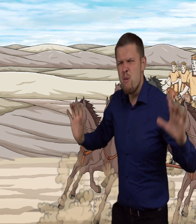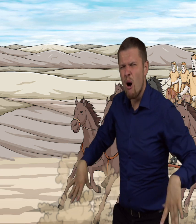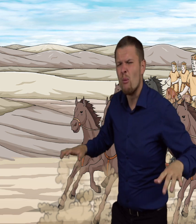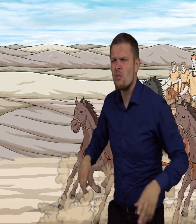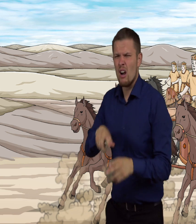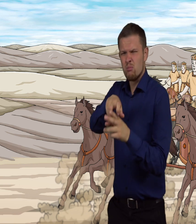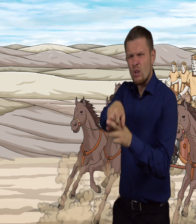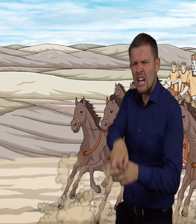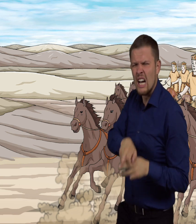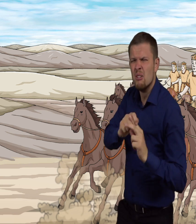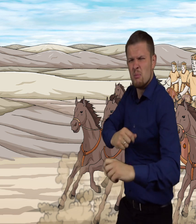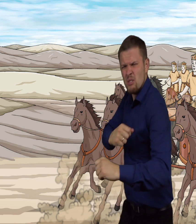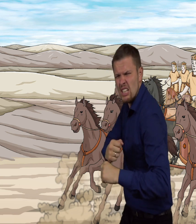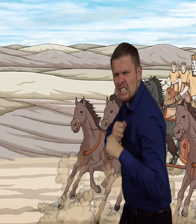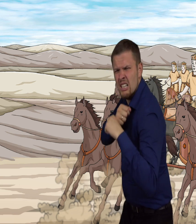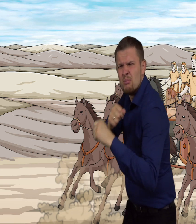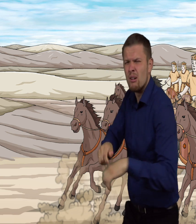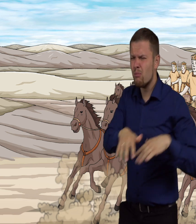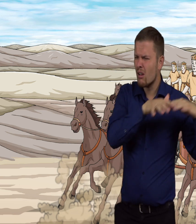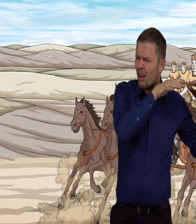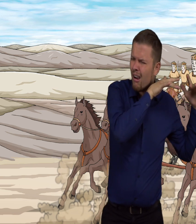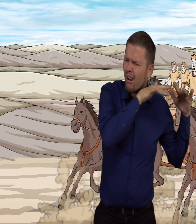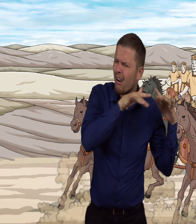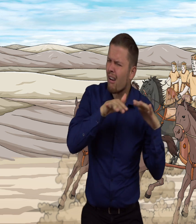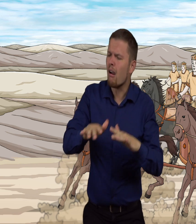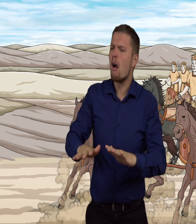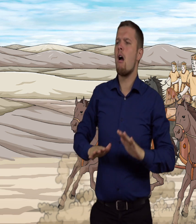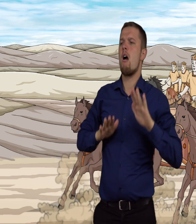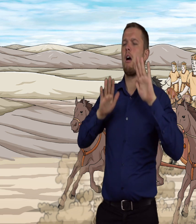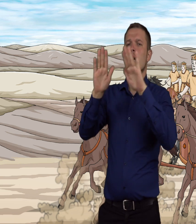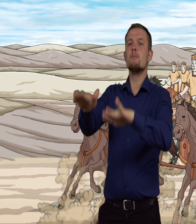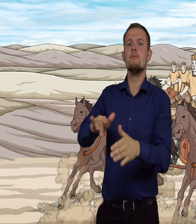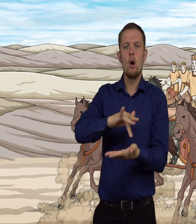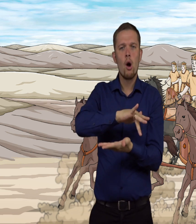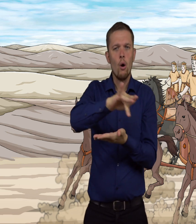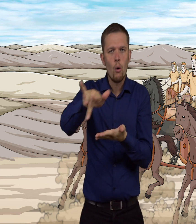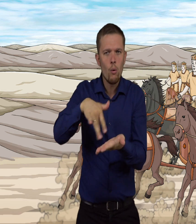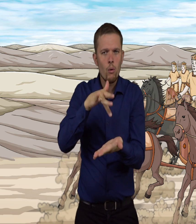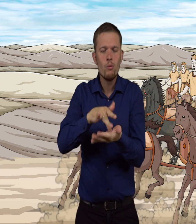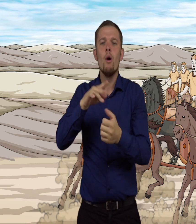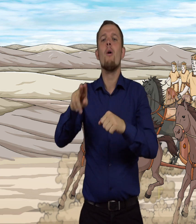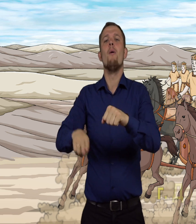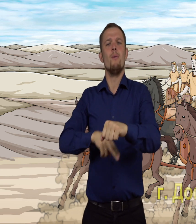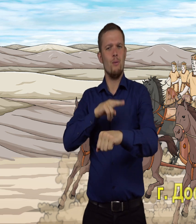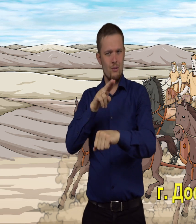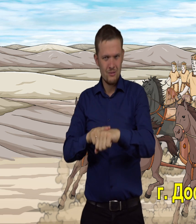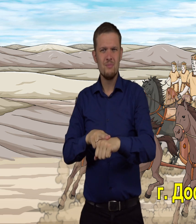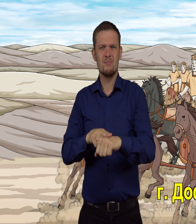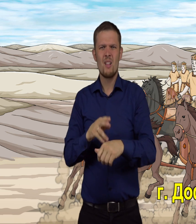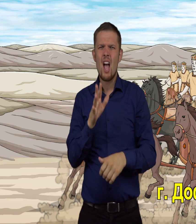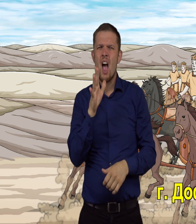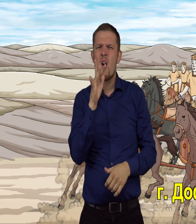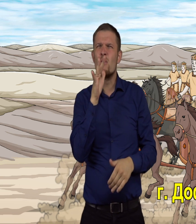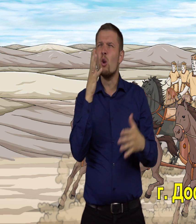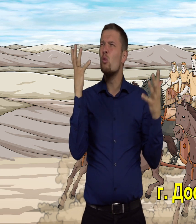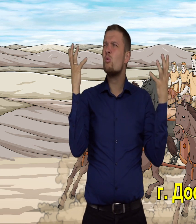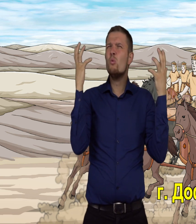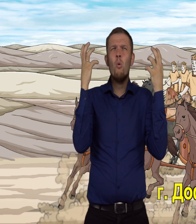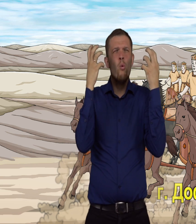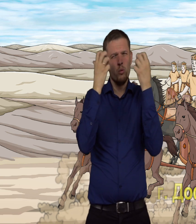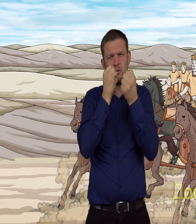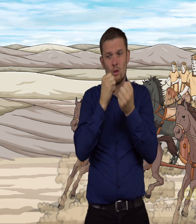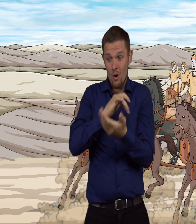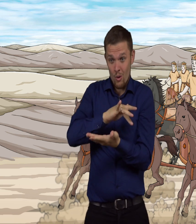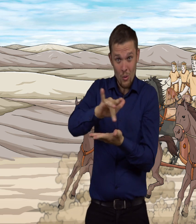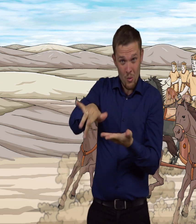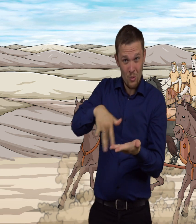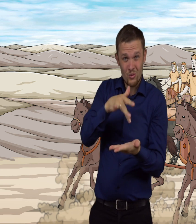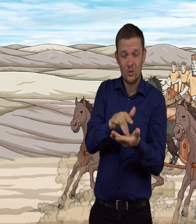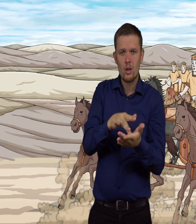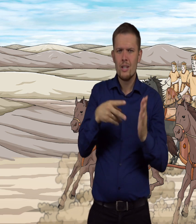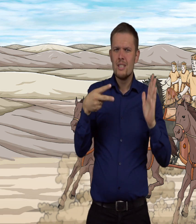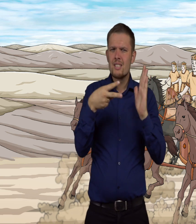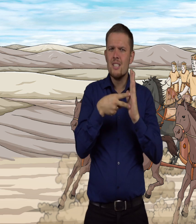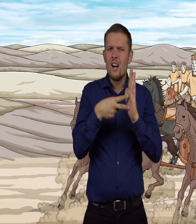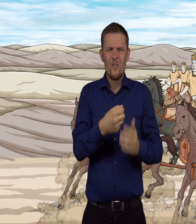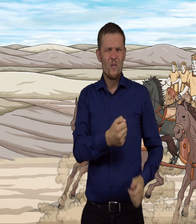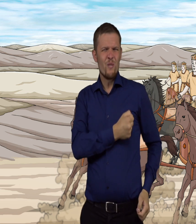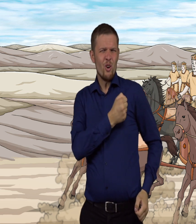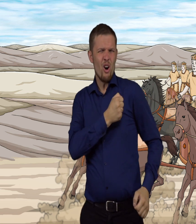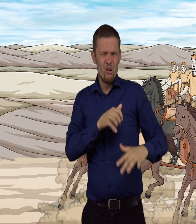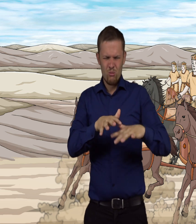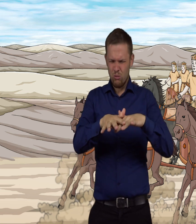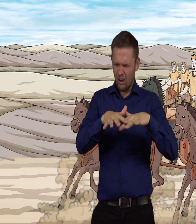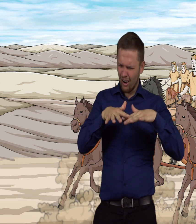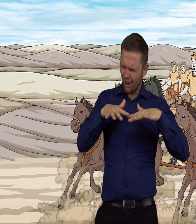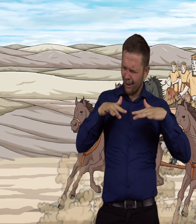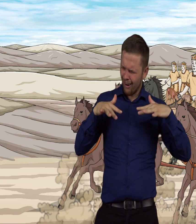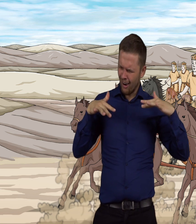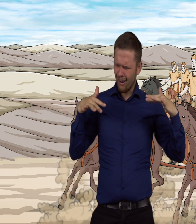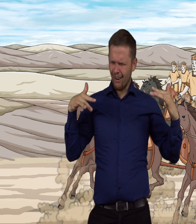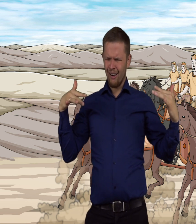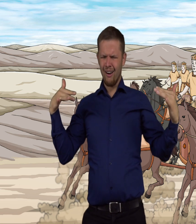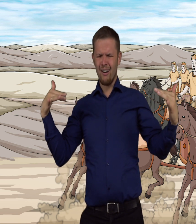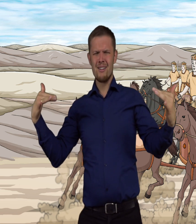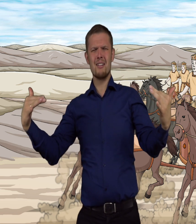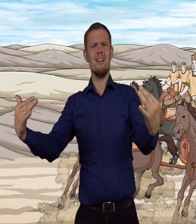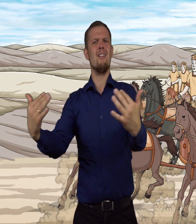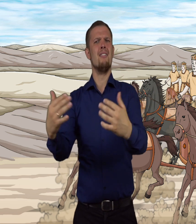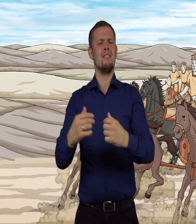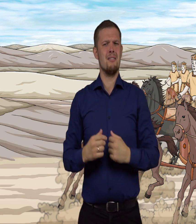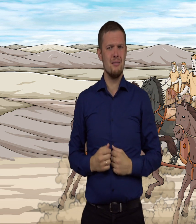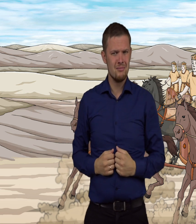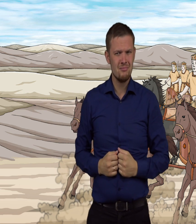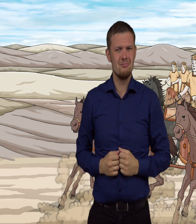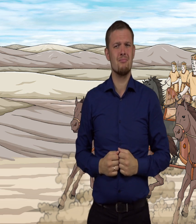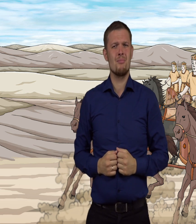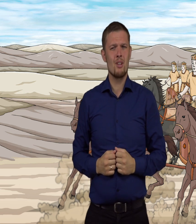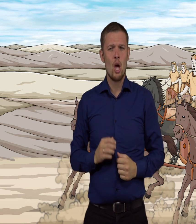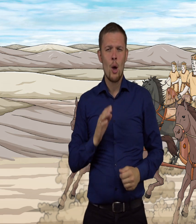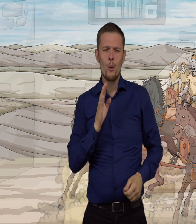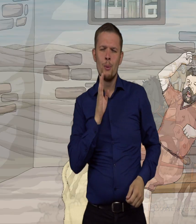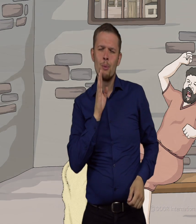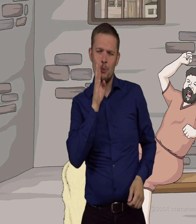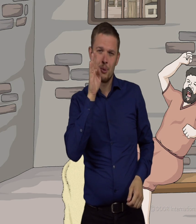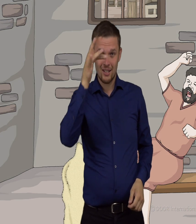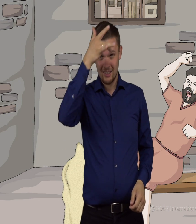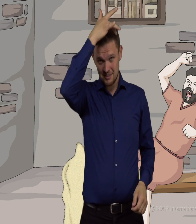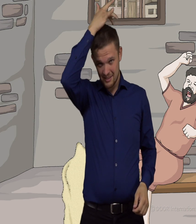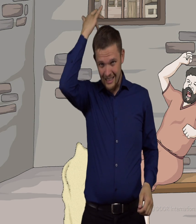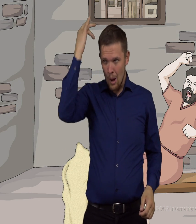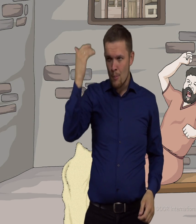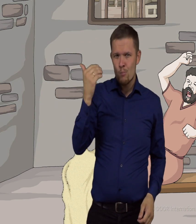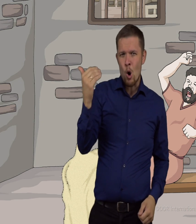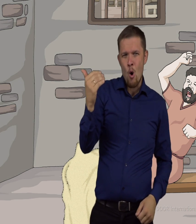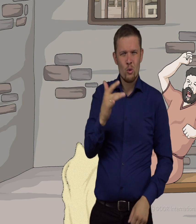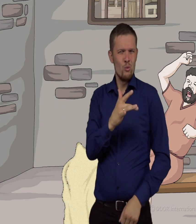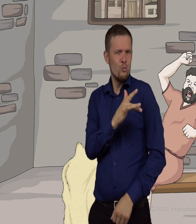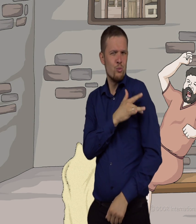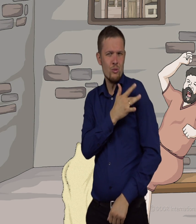They went there by night and surrounded the city.